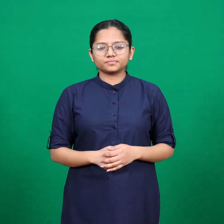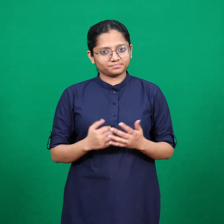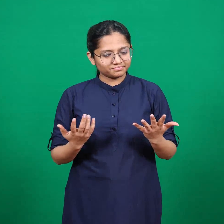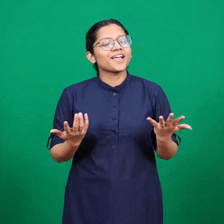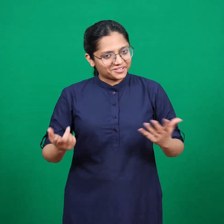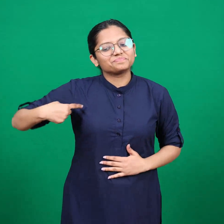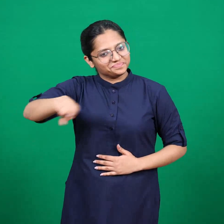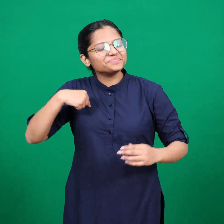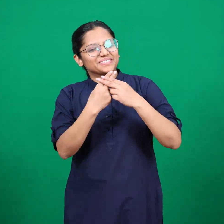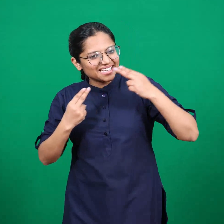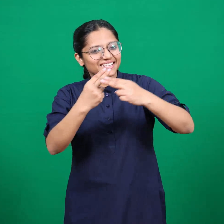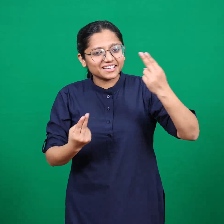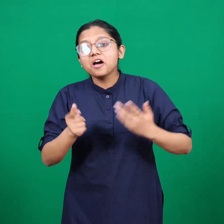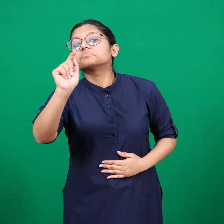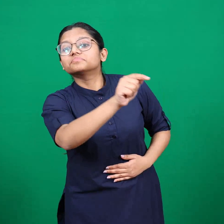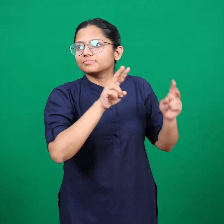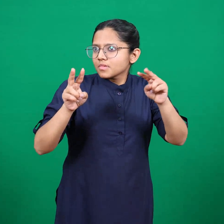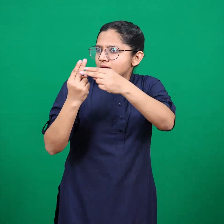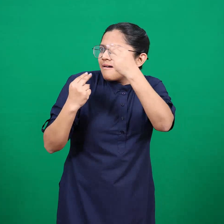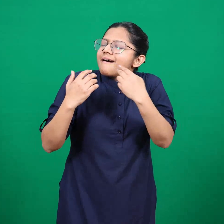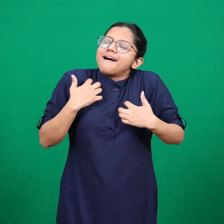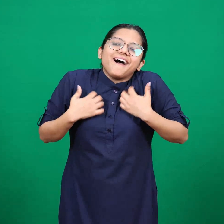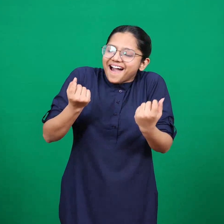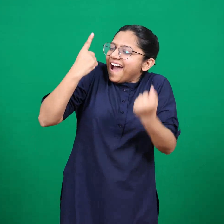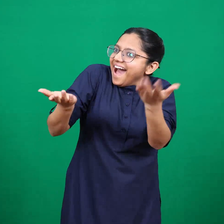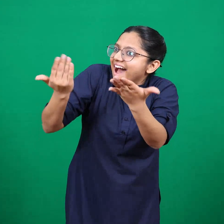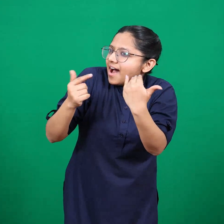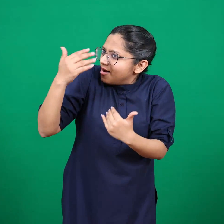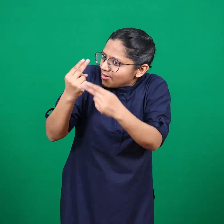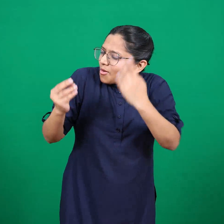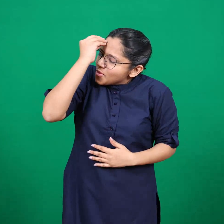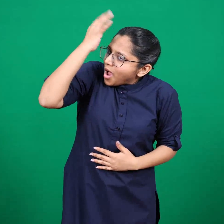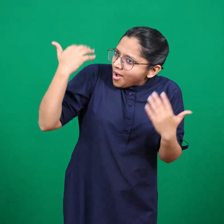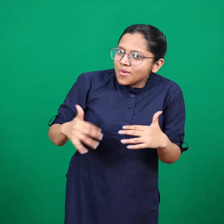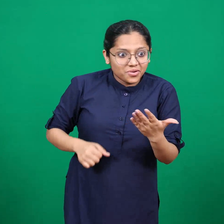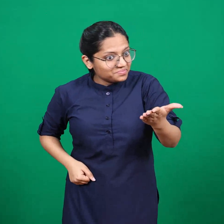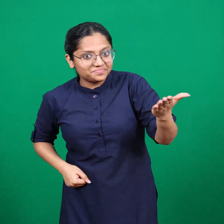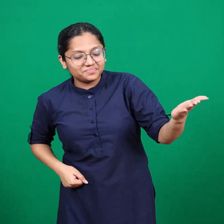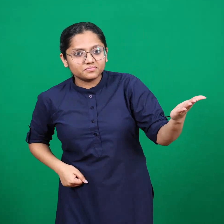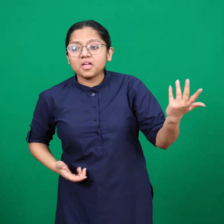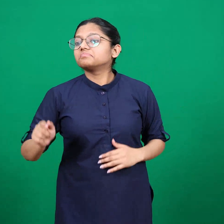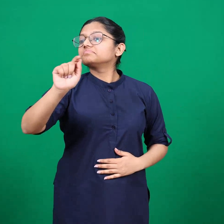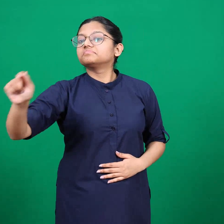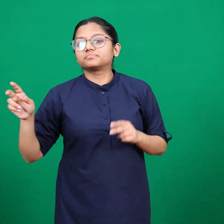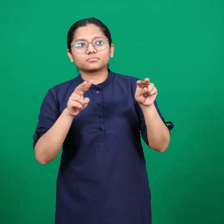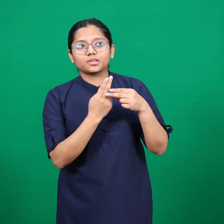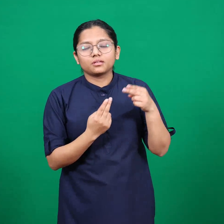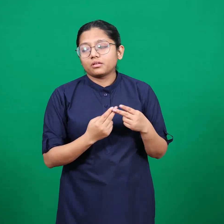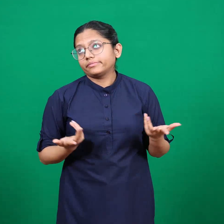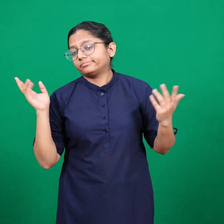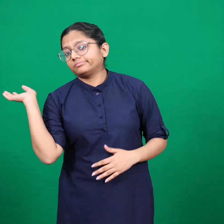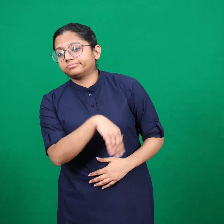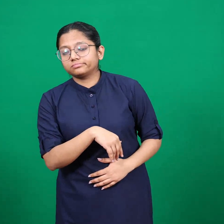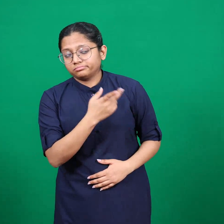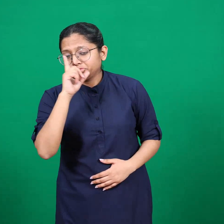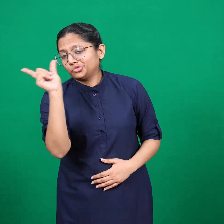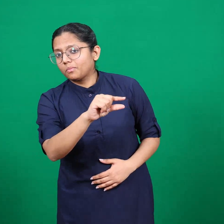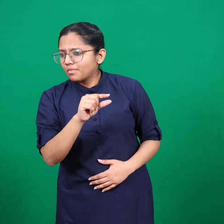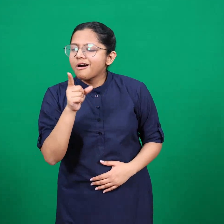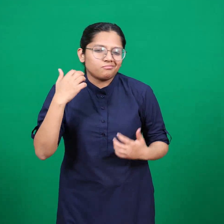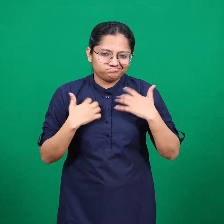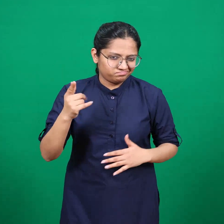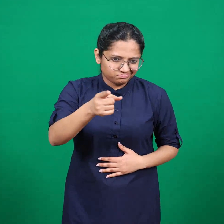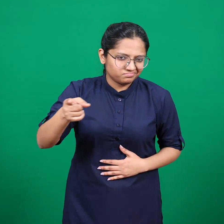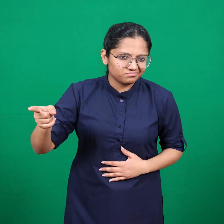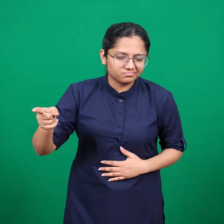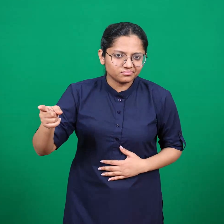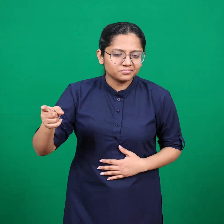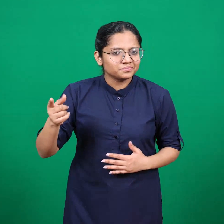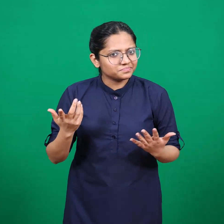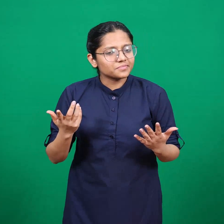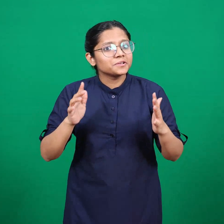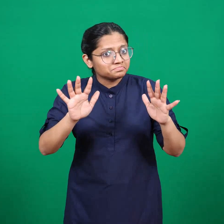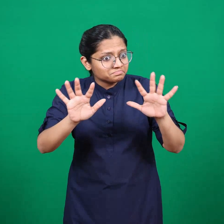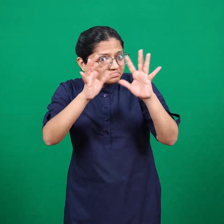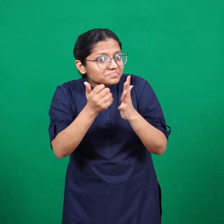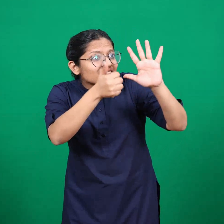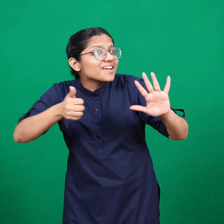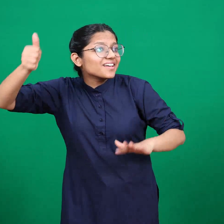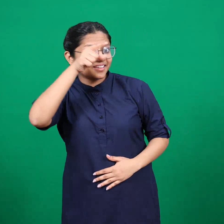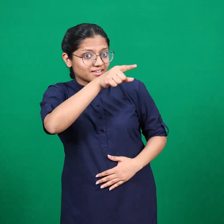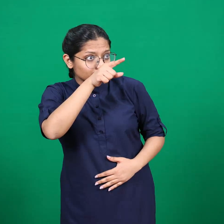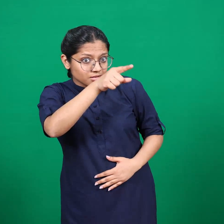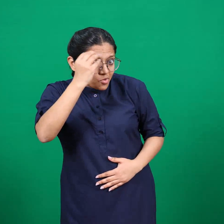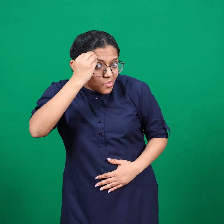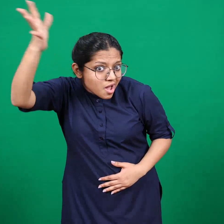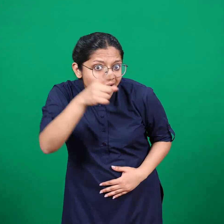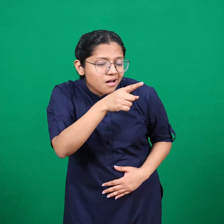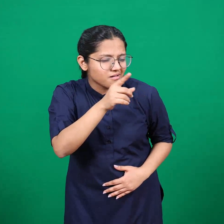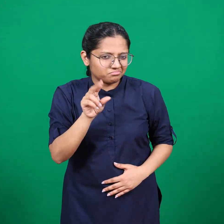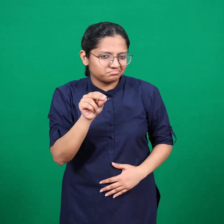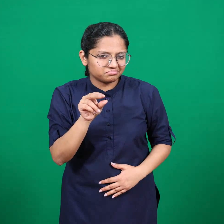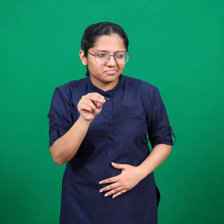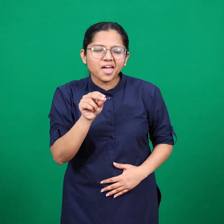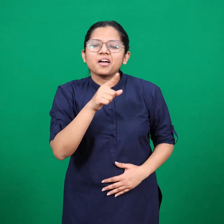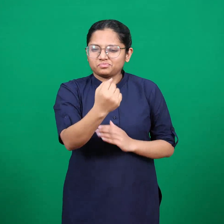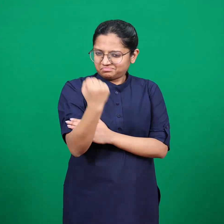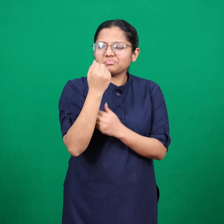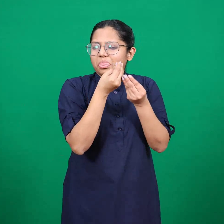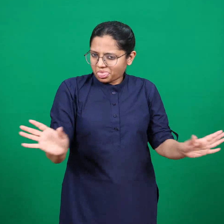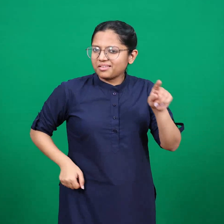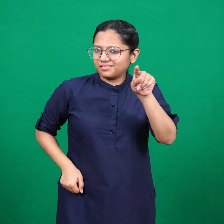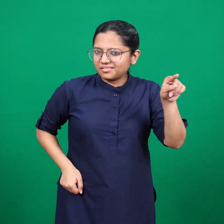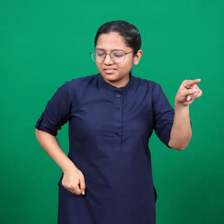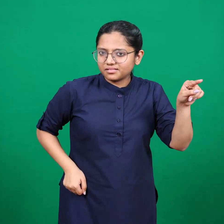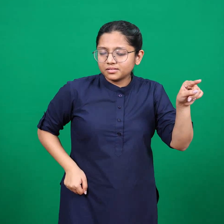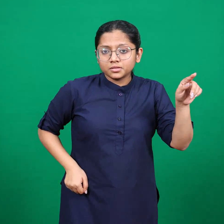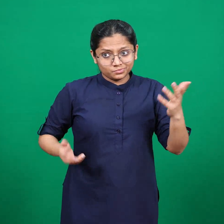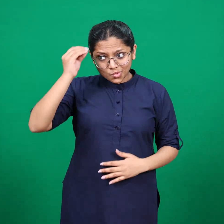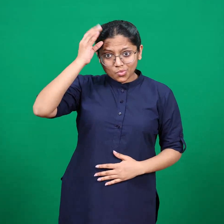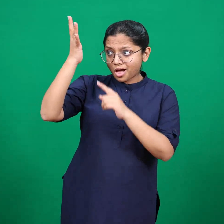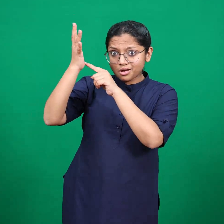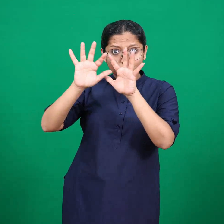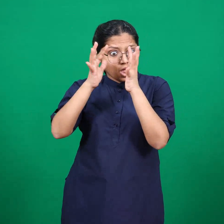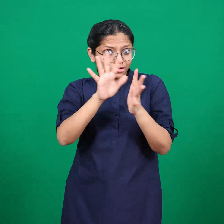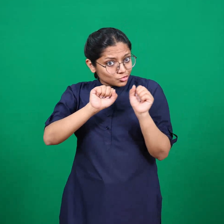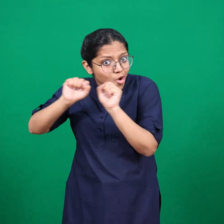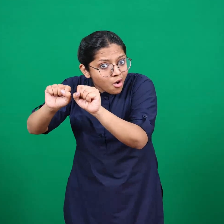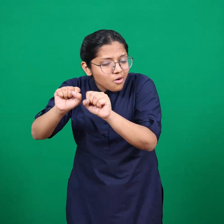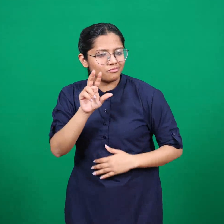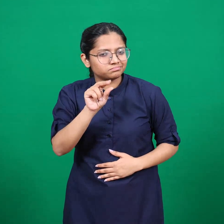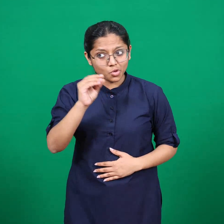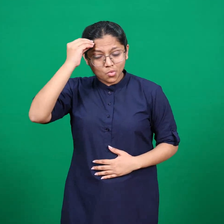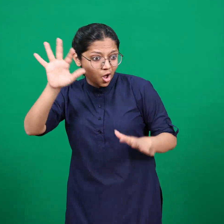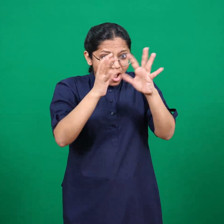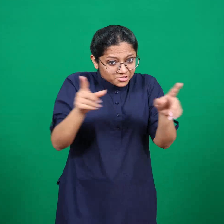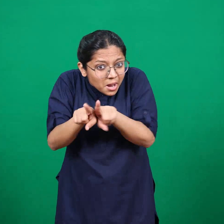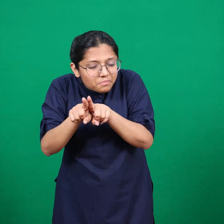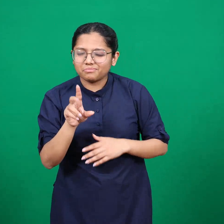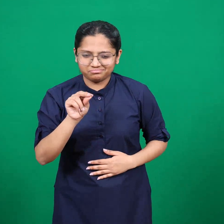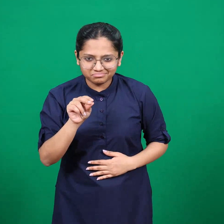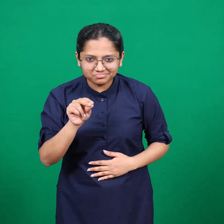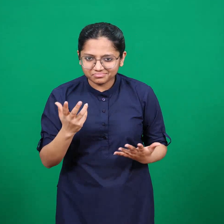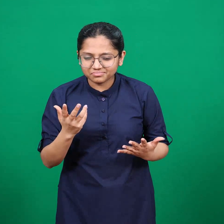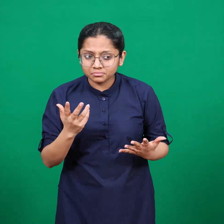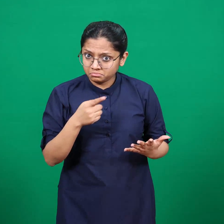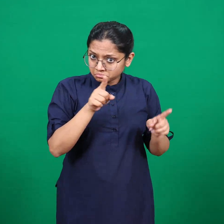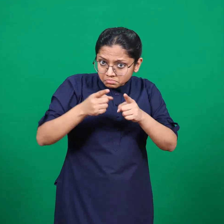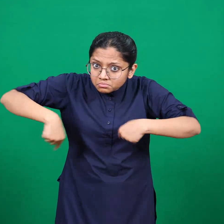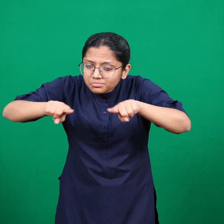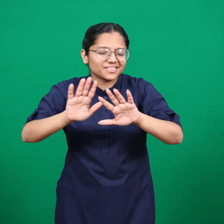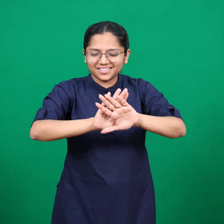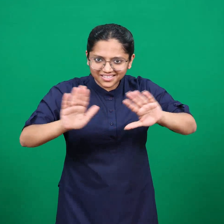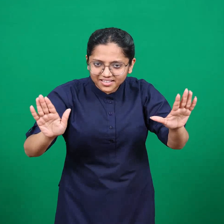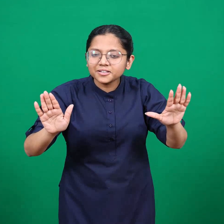Among the mature, however, we speak a message of wisdom- but not the wisdom of this age or of the rulers of this age, who are coming to nothing.